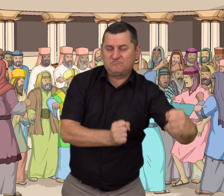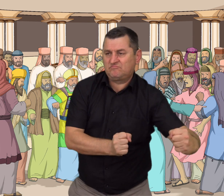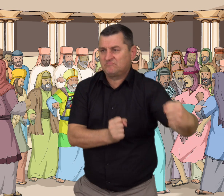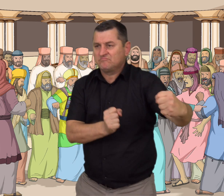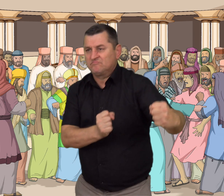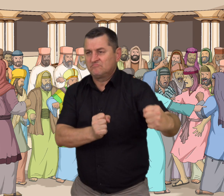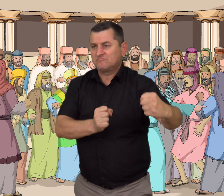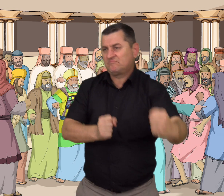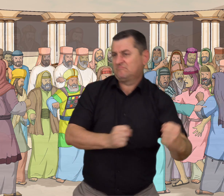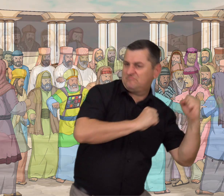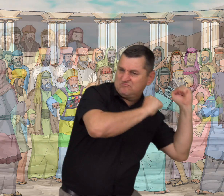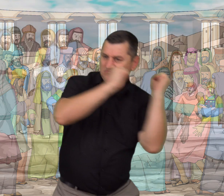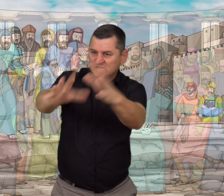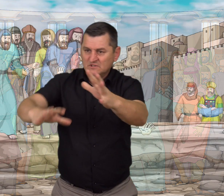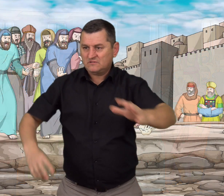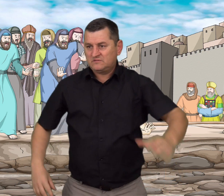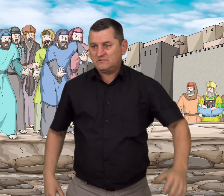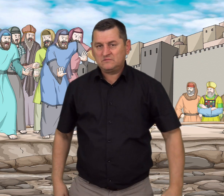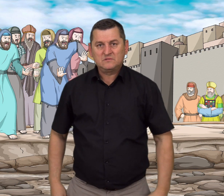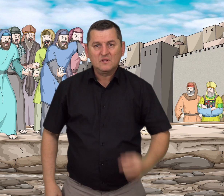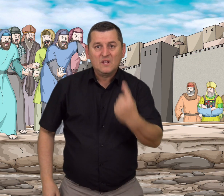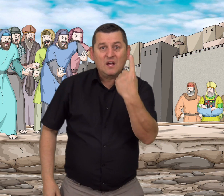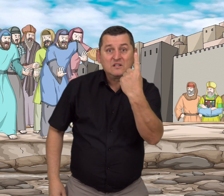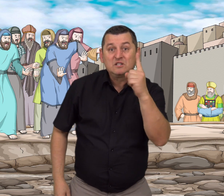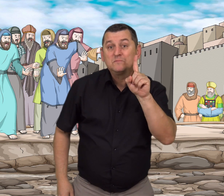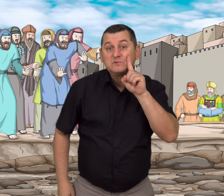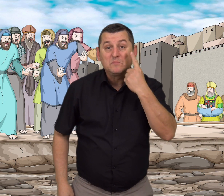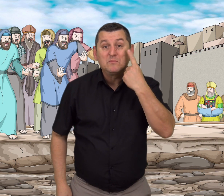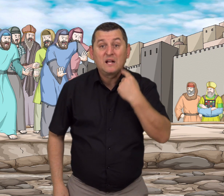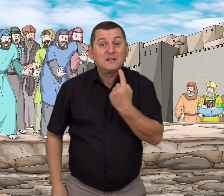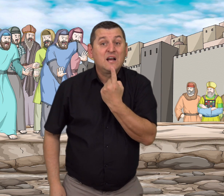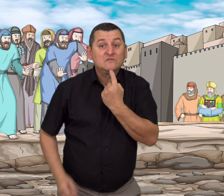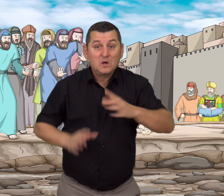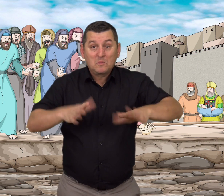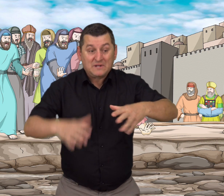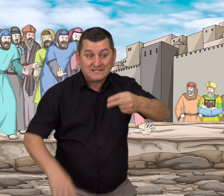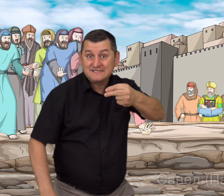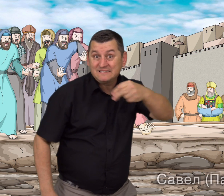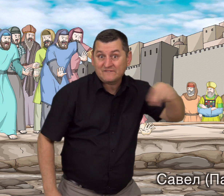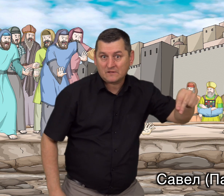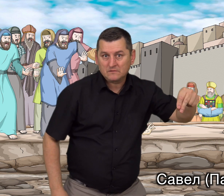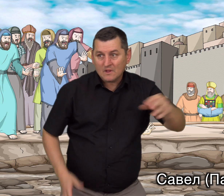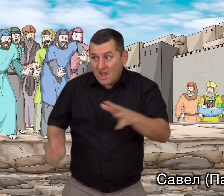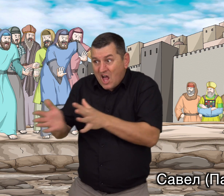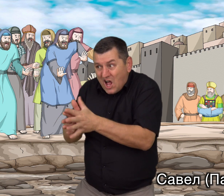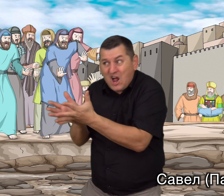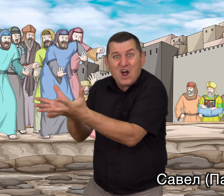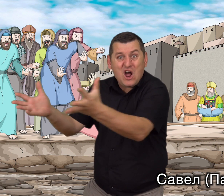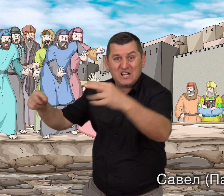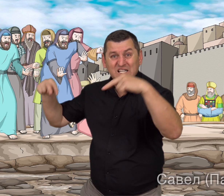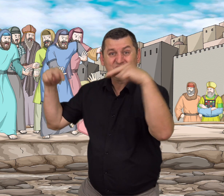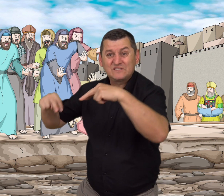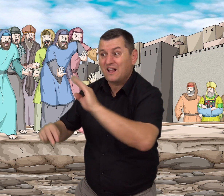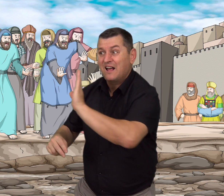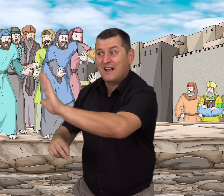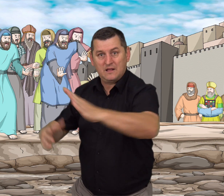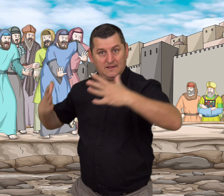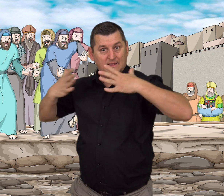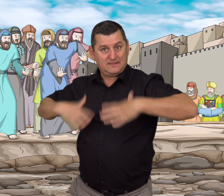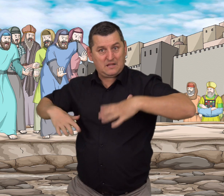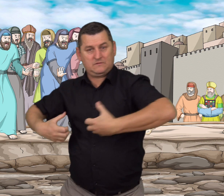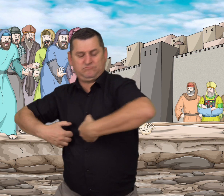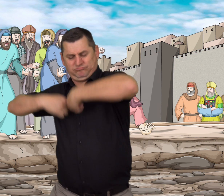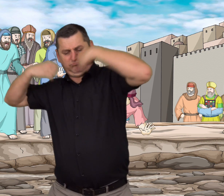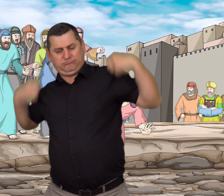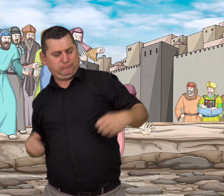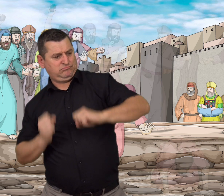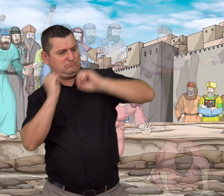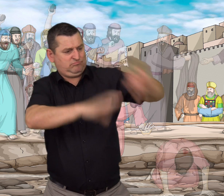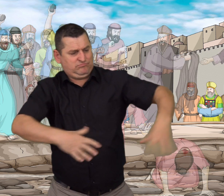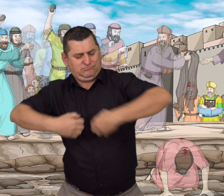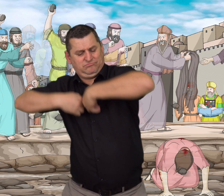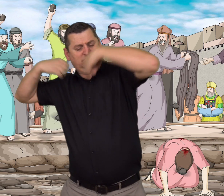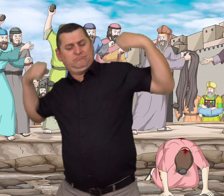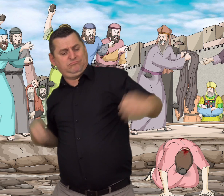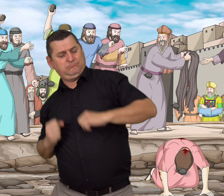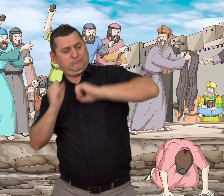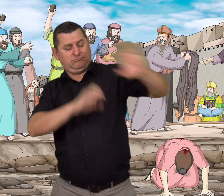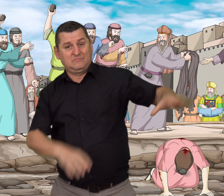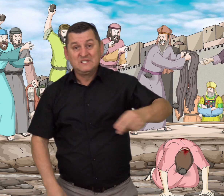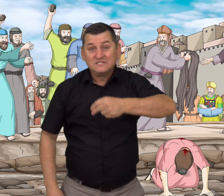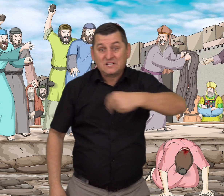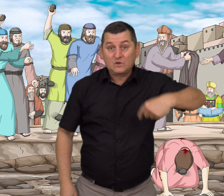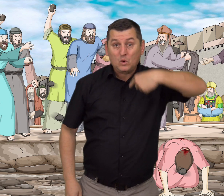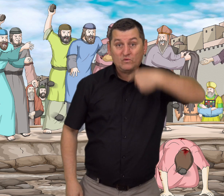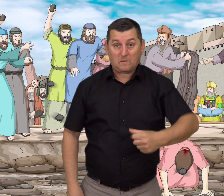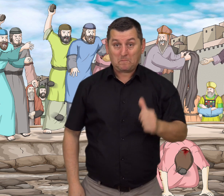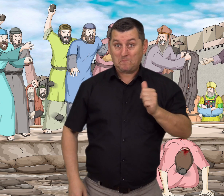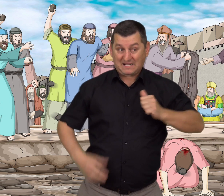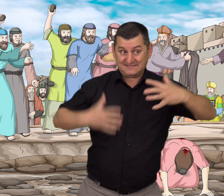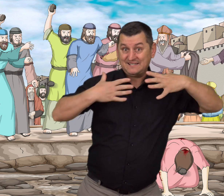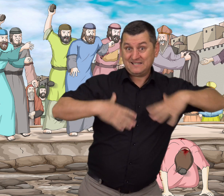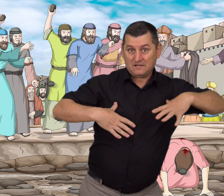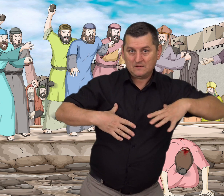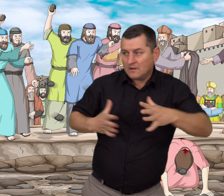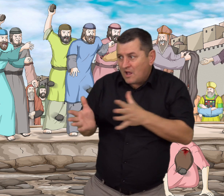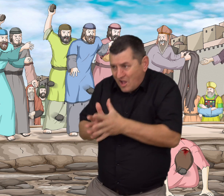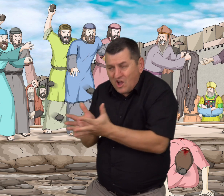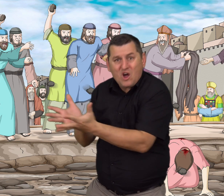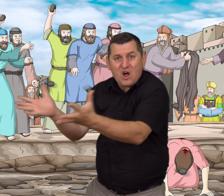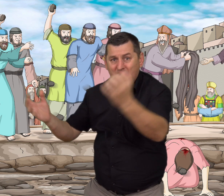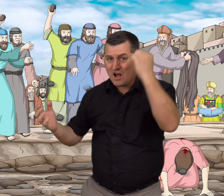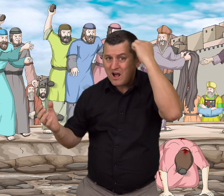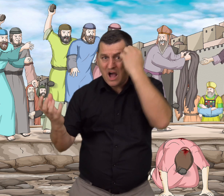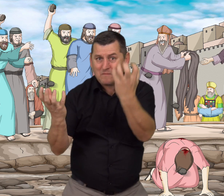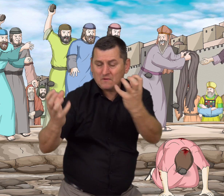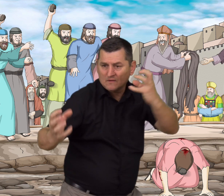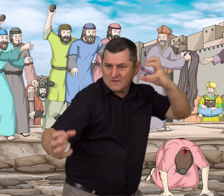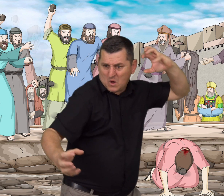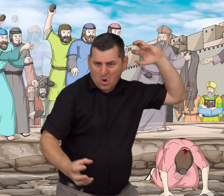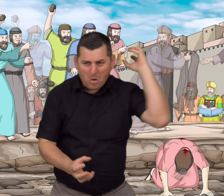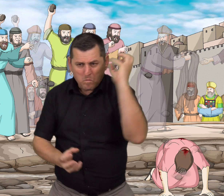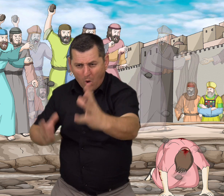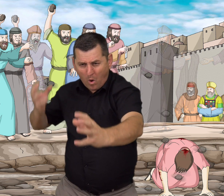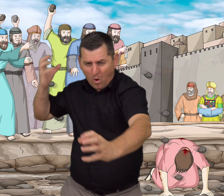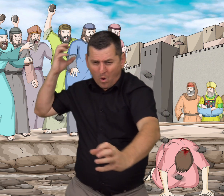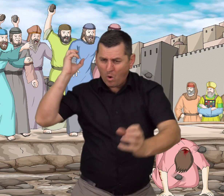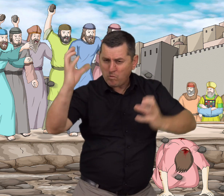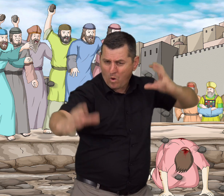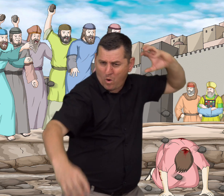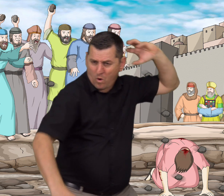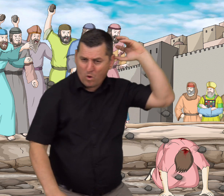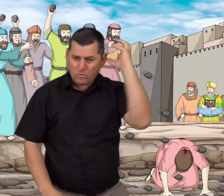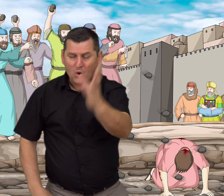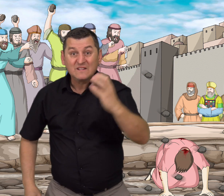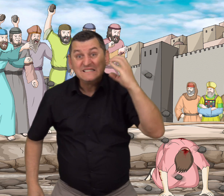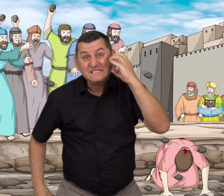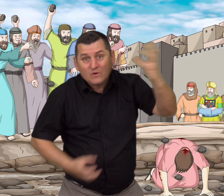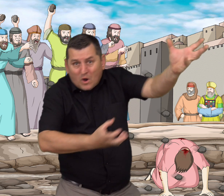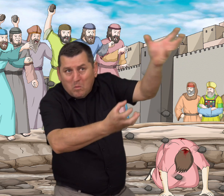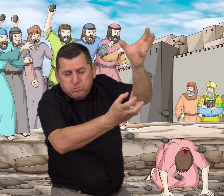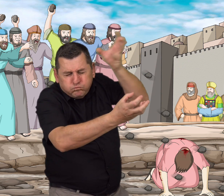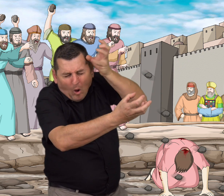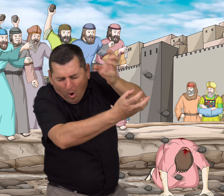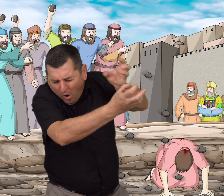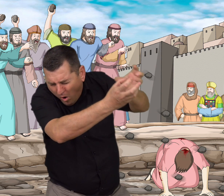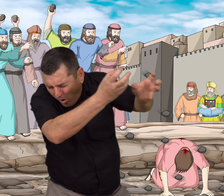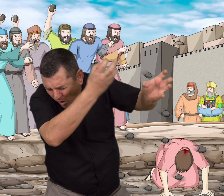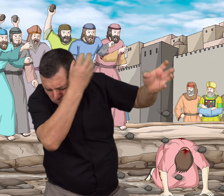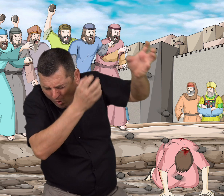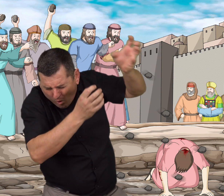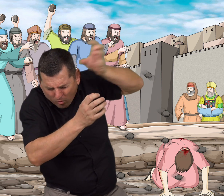They dragged him out of the city and began to stone him. Meanwhile the witnesses laid their garments at the feet of a young man named Saul.